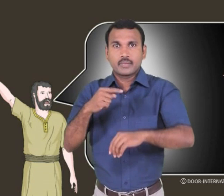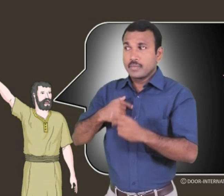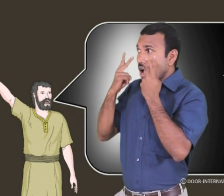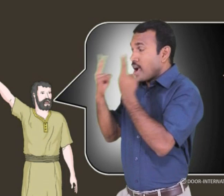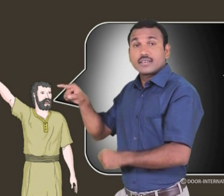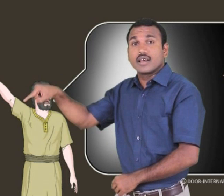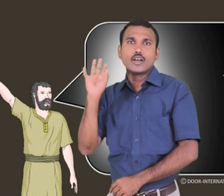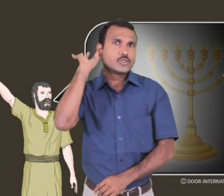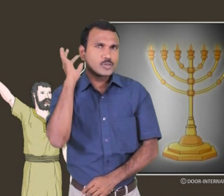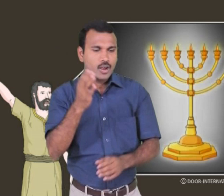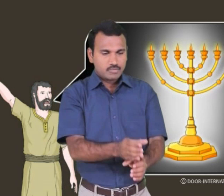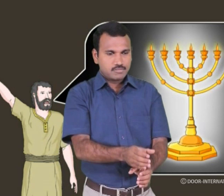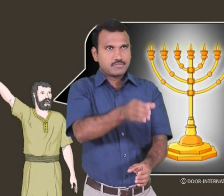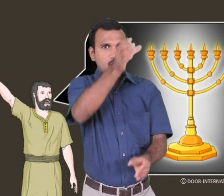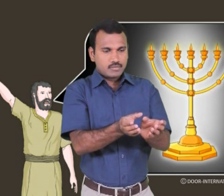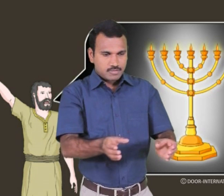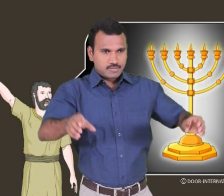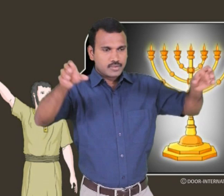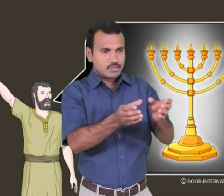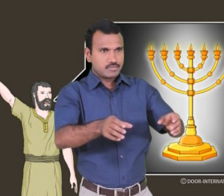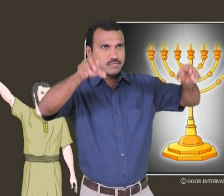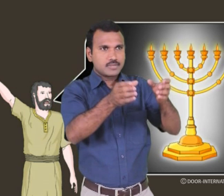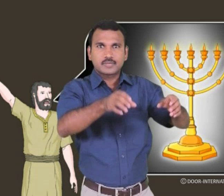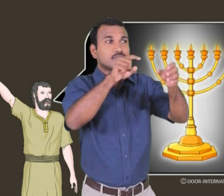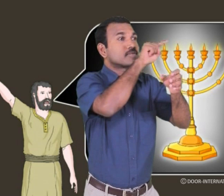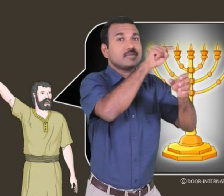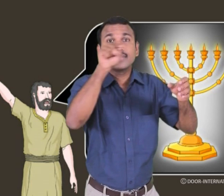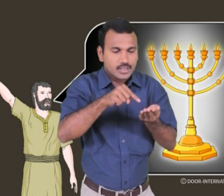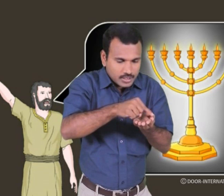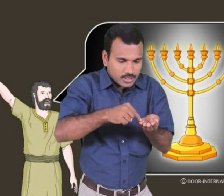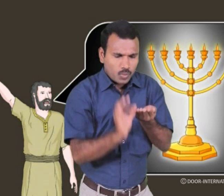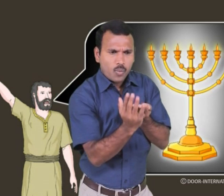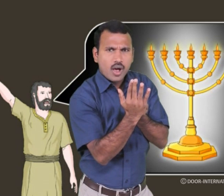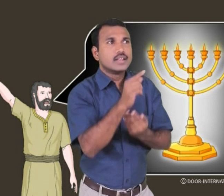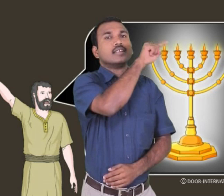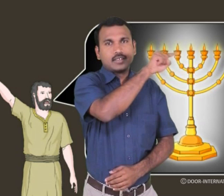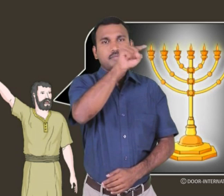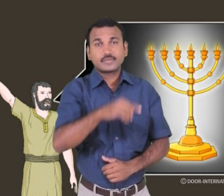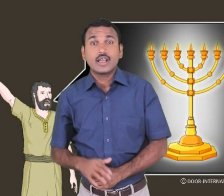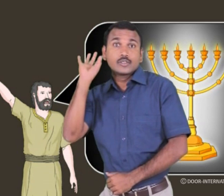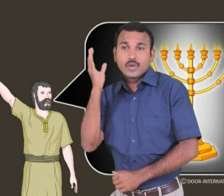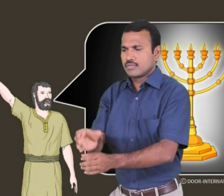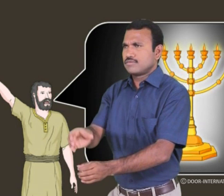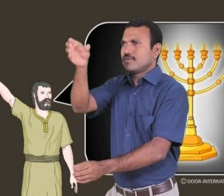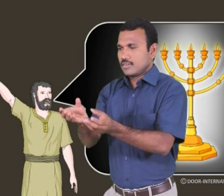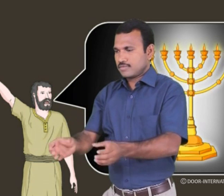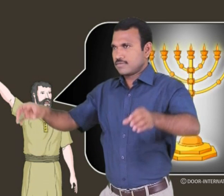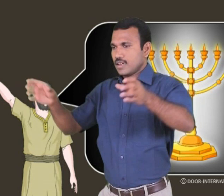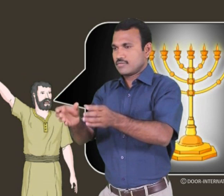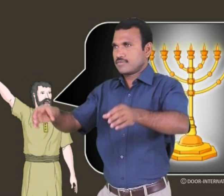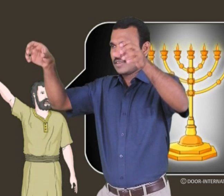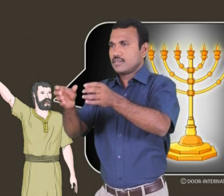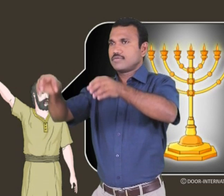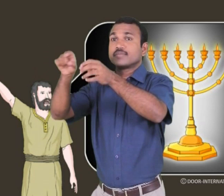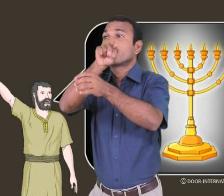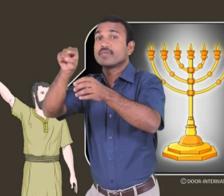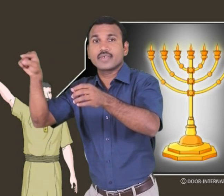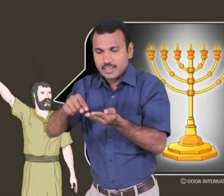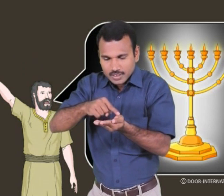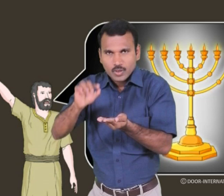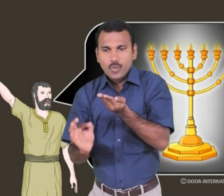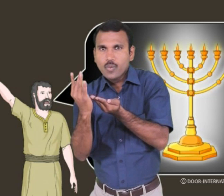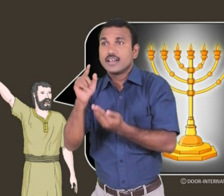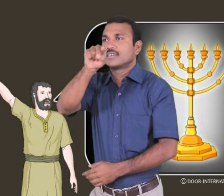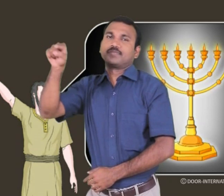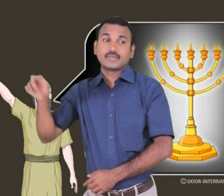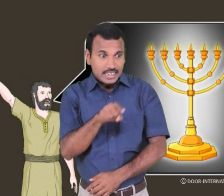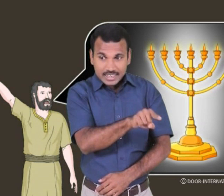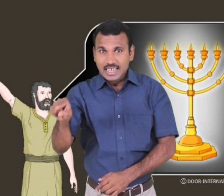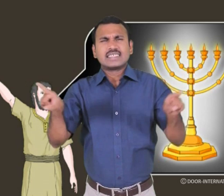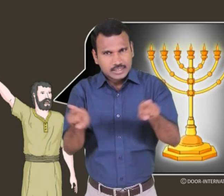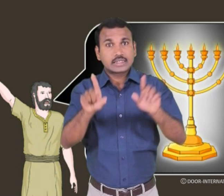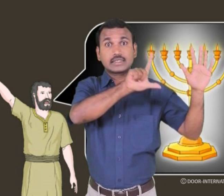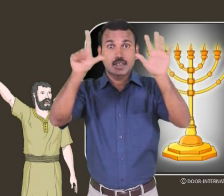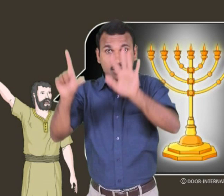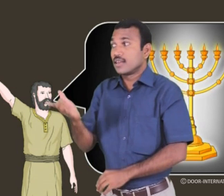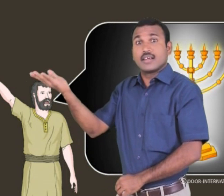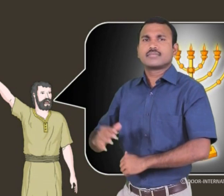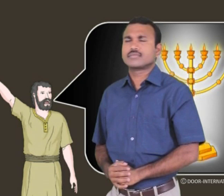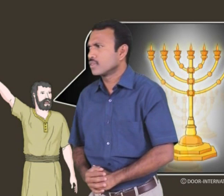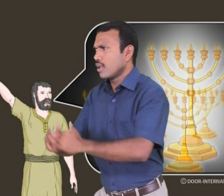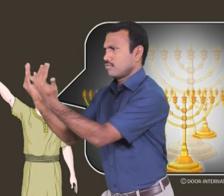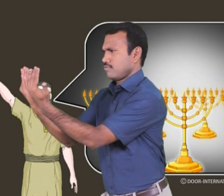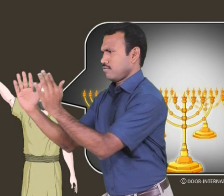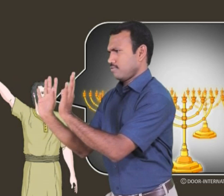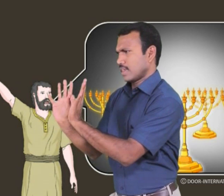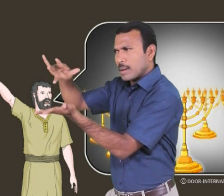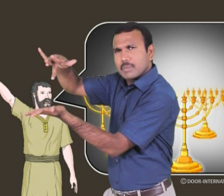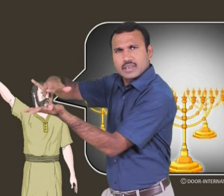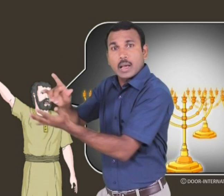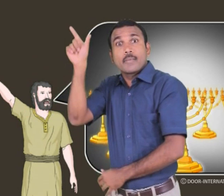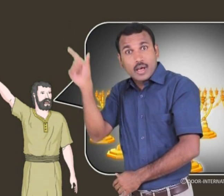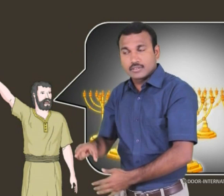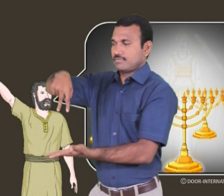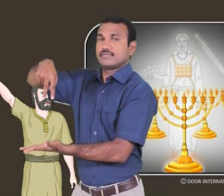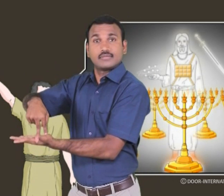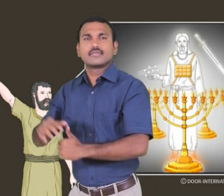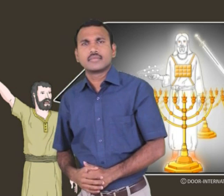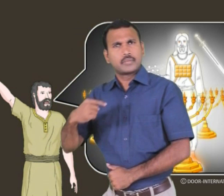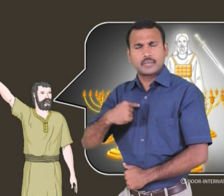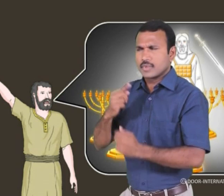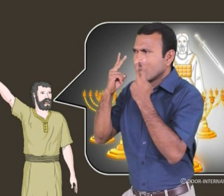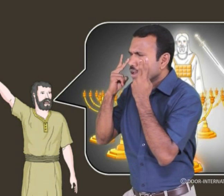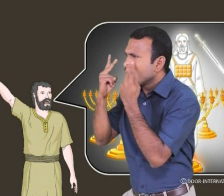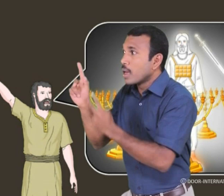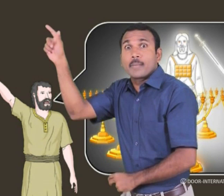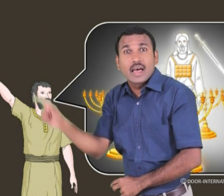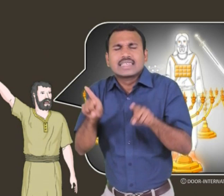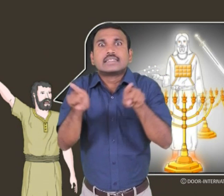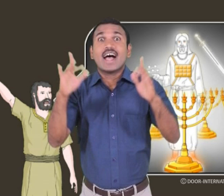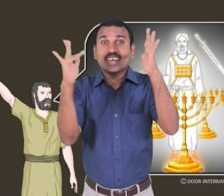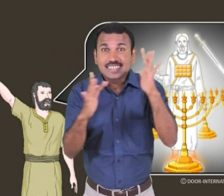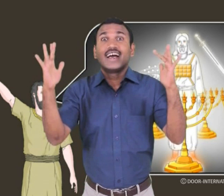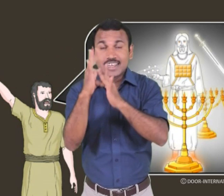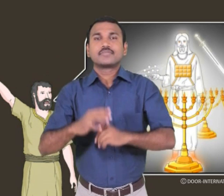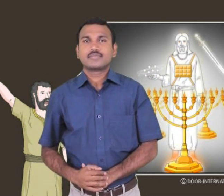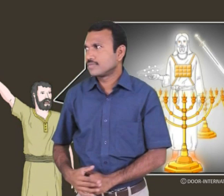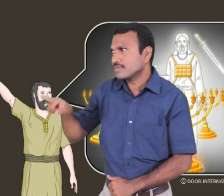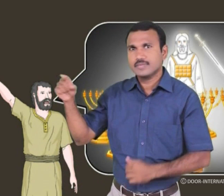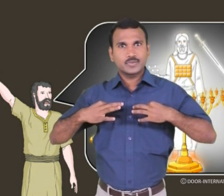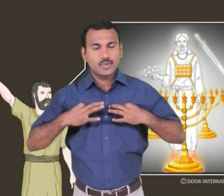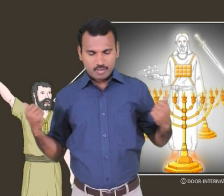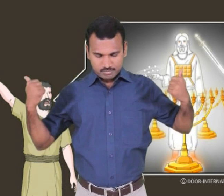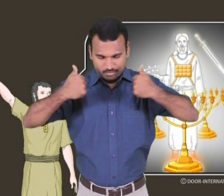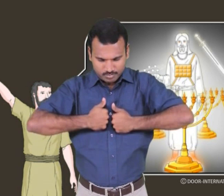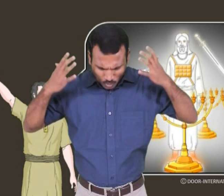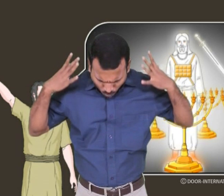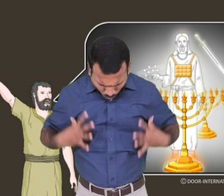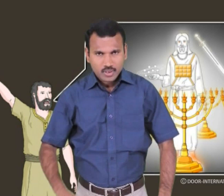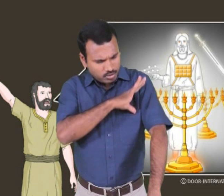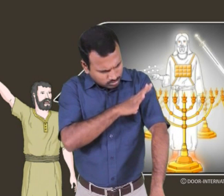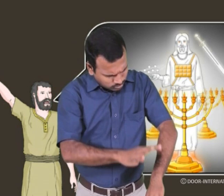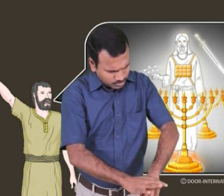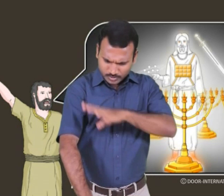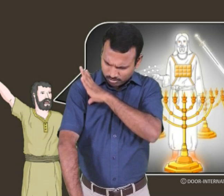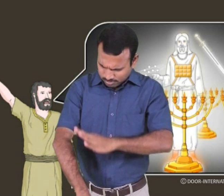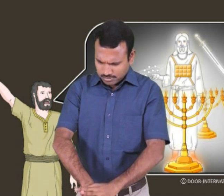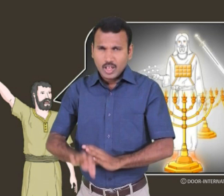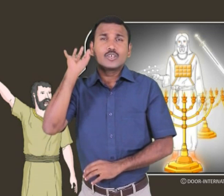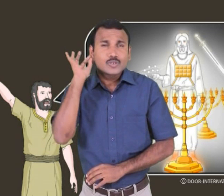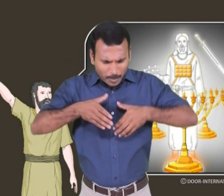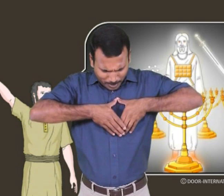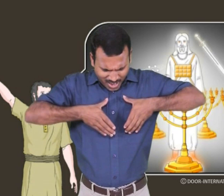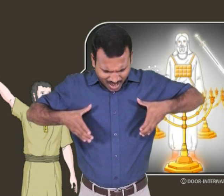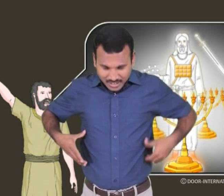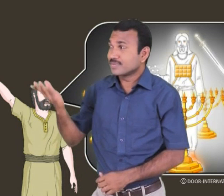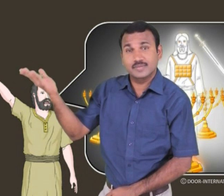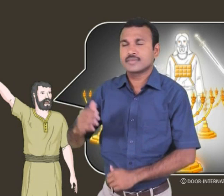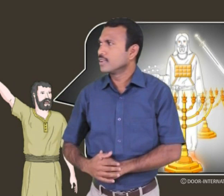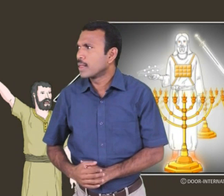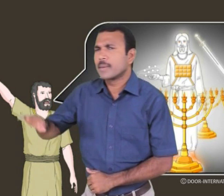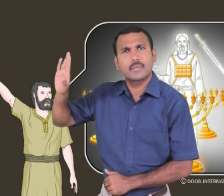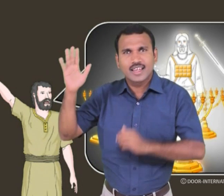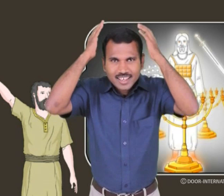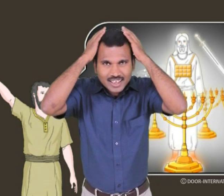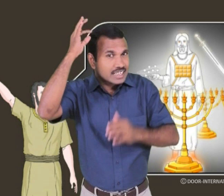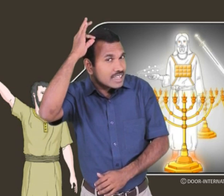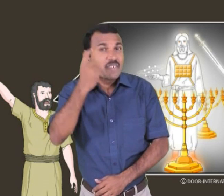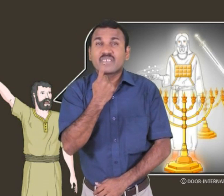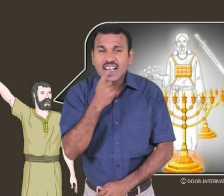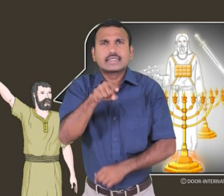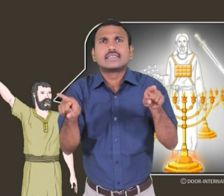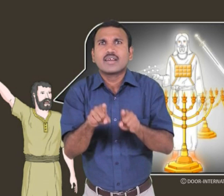And having turned, I saw seven golden lampstands, and among the lampstands was One like the Son of Man, dressed in a long robe, with a golden sash around His chest.